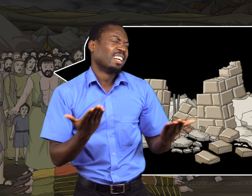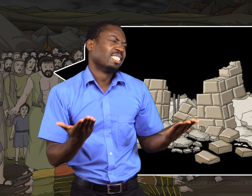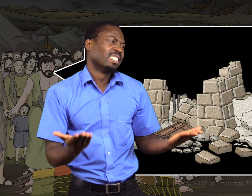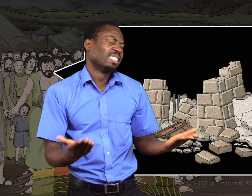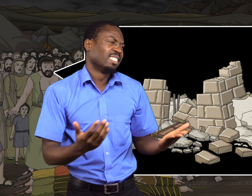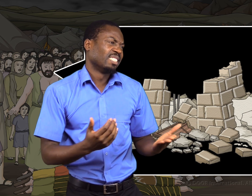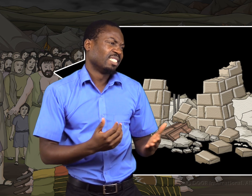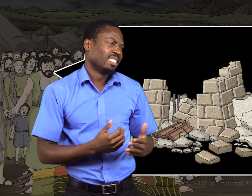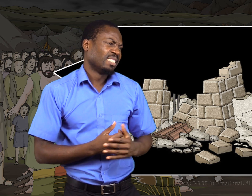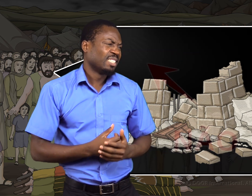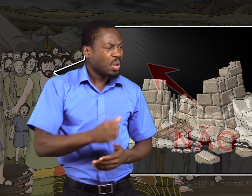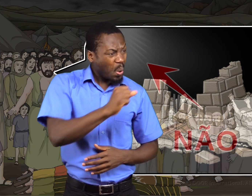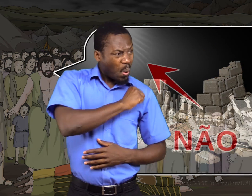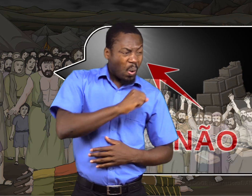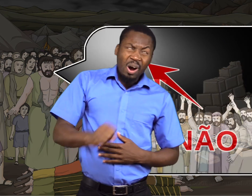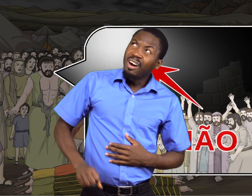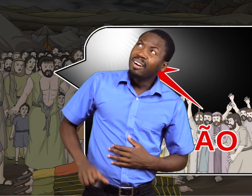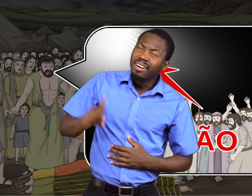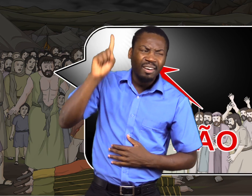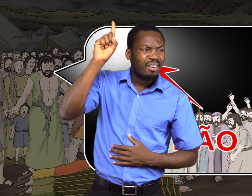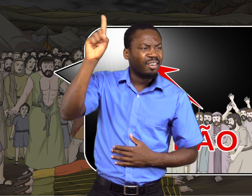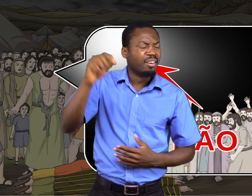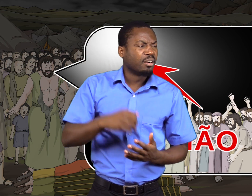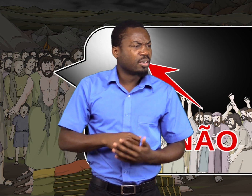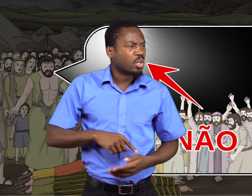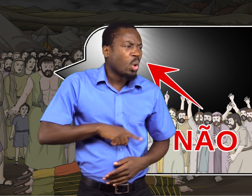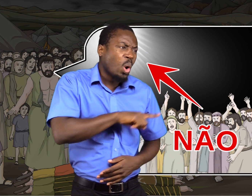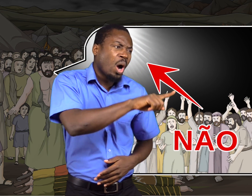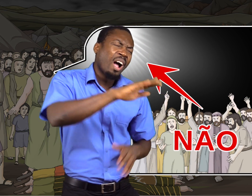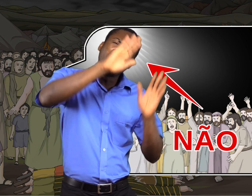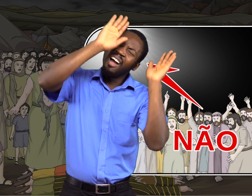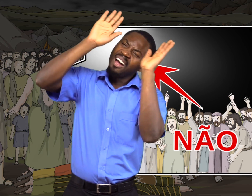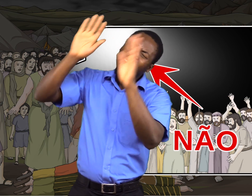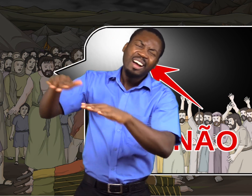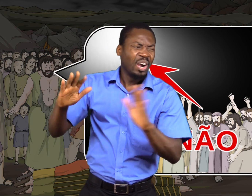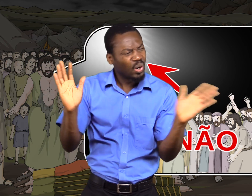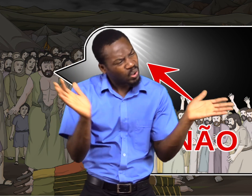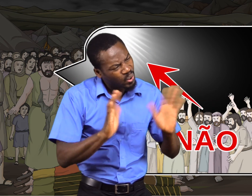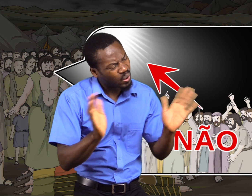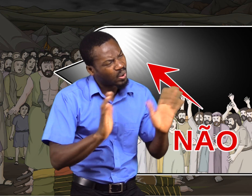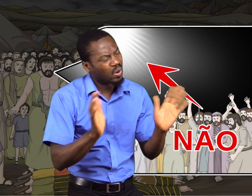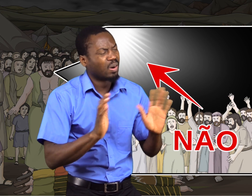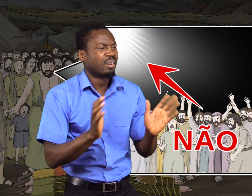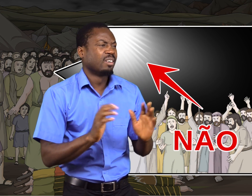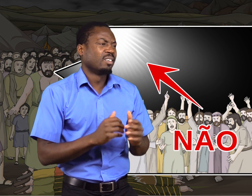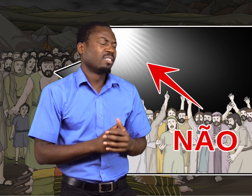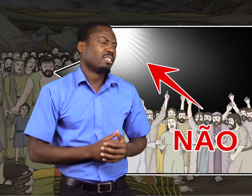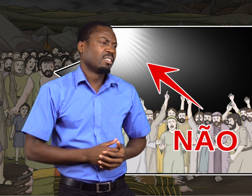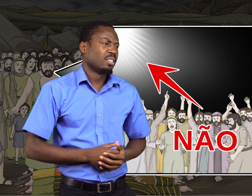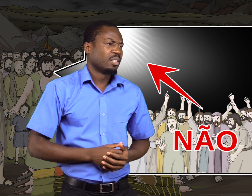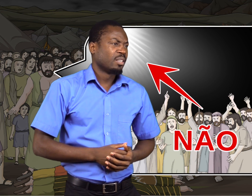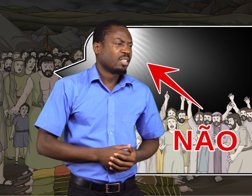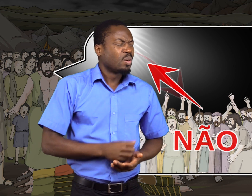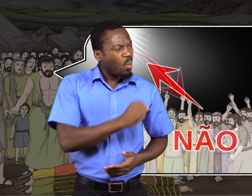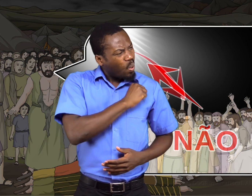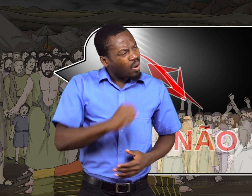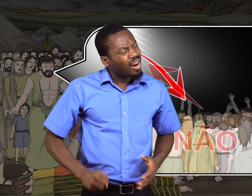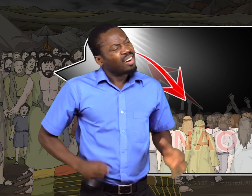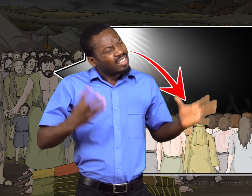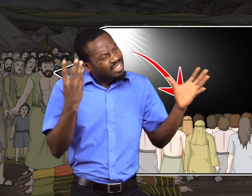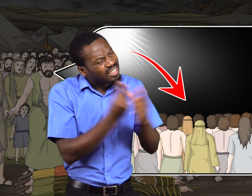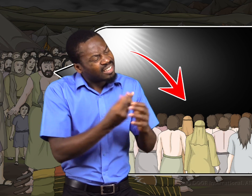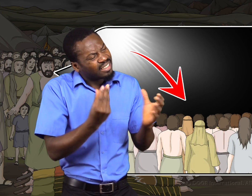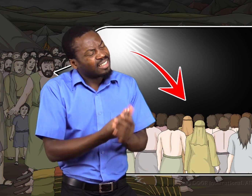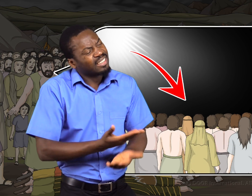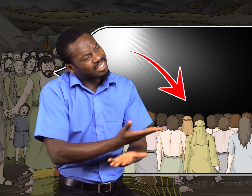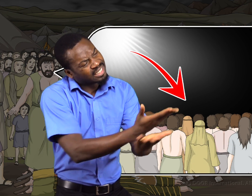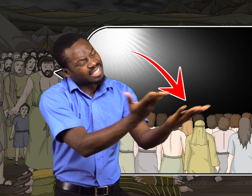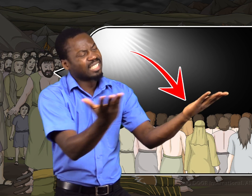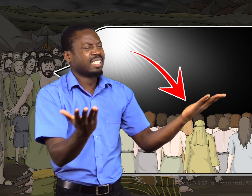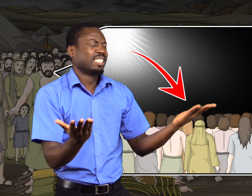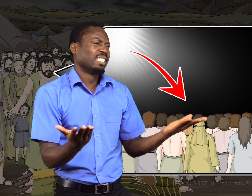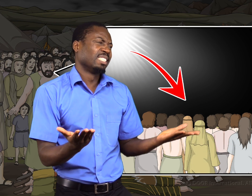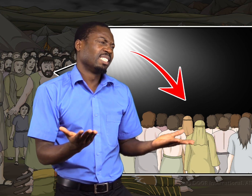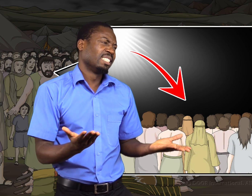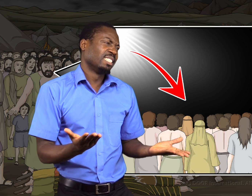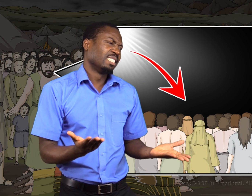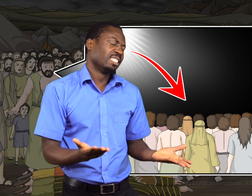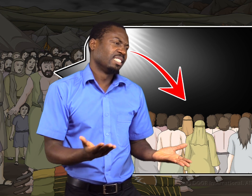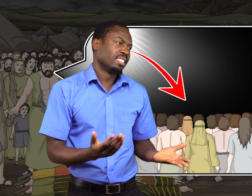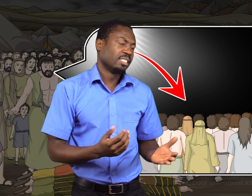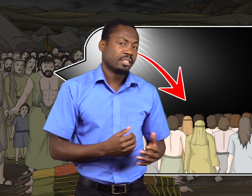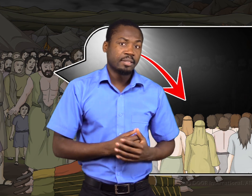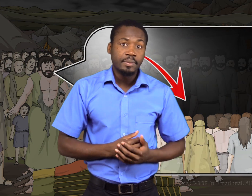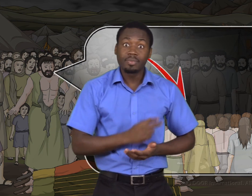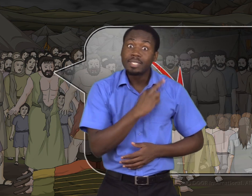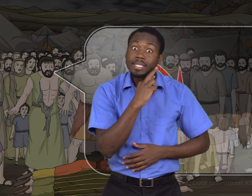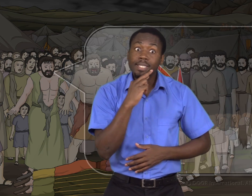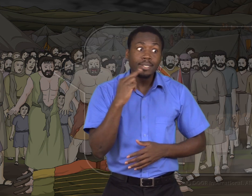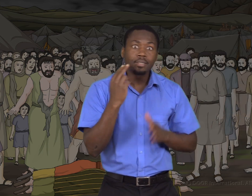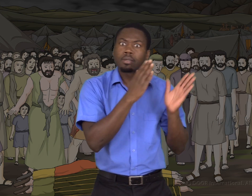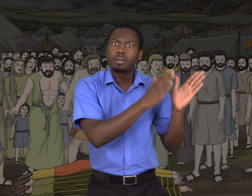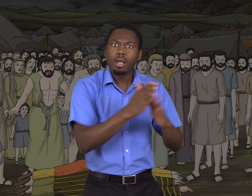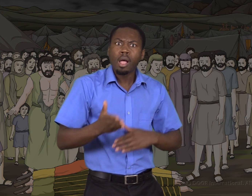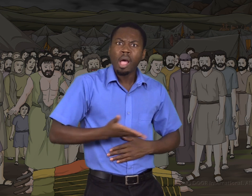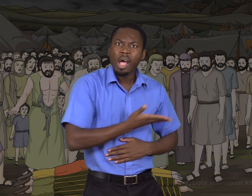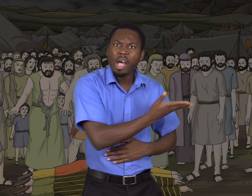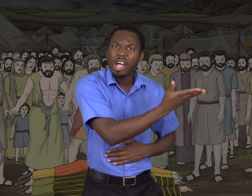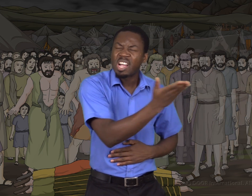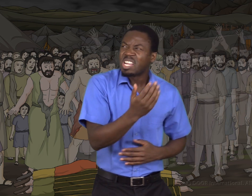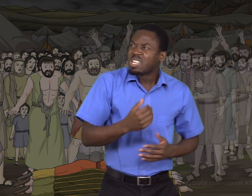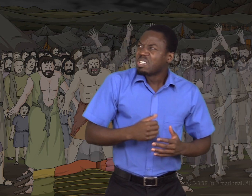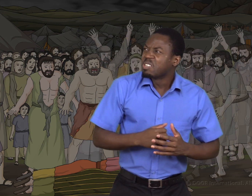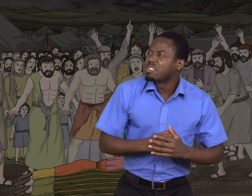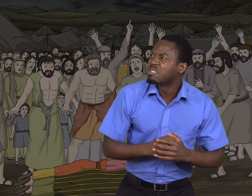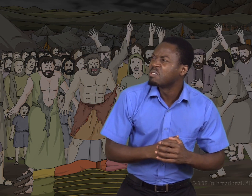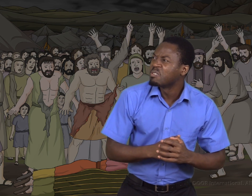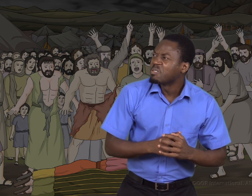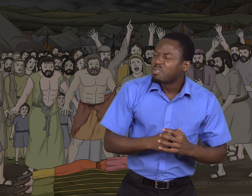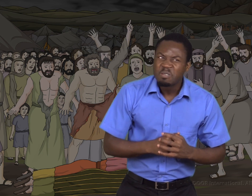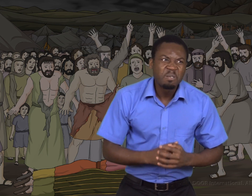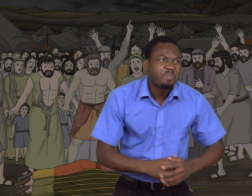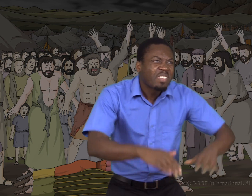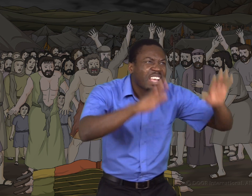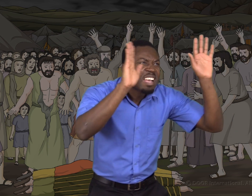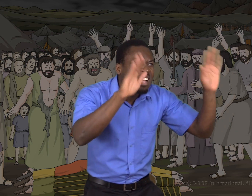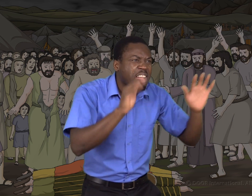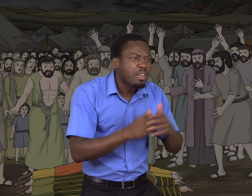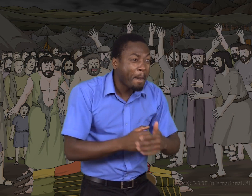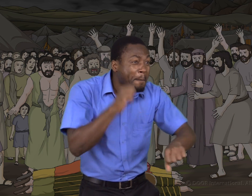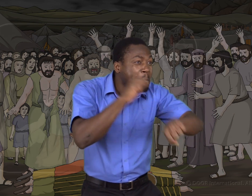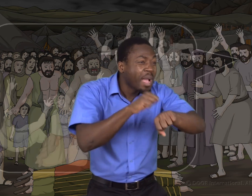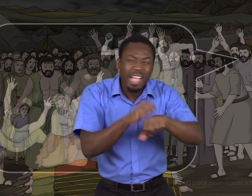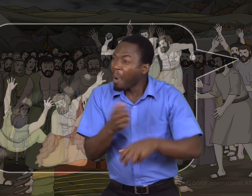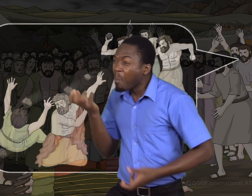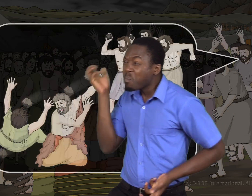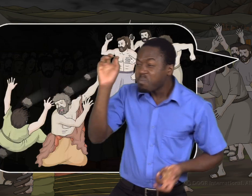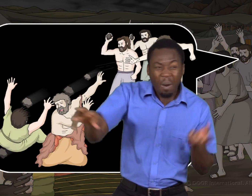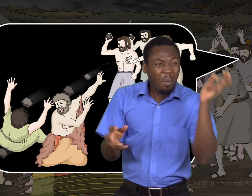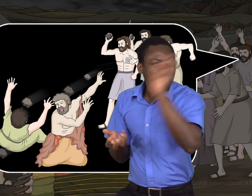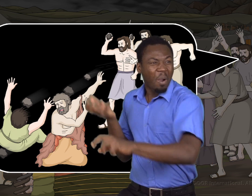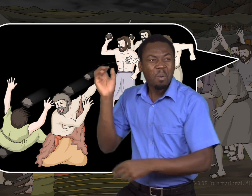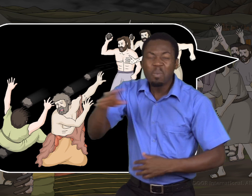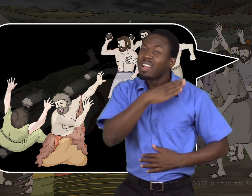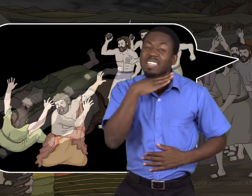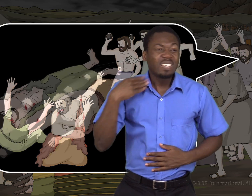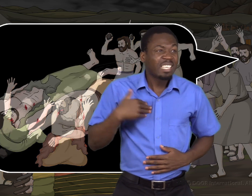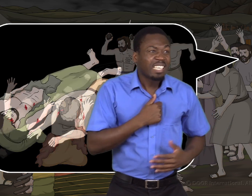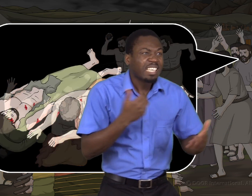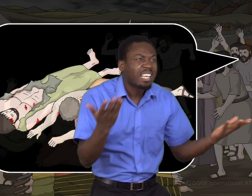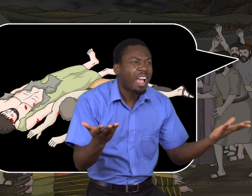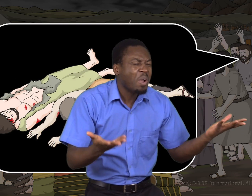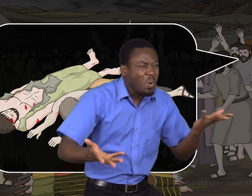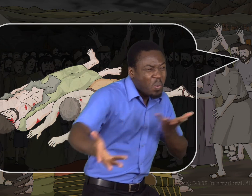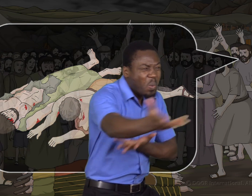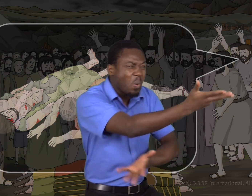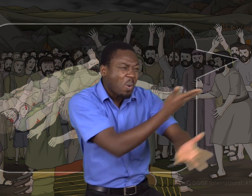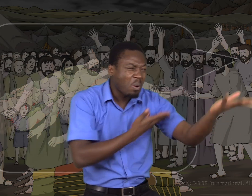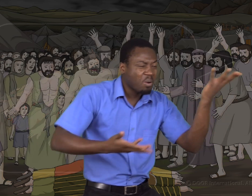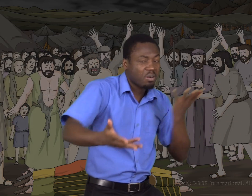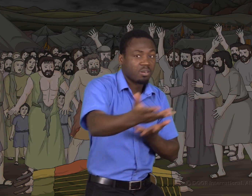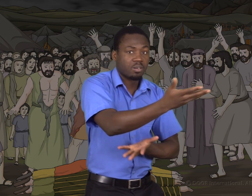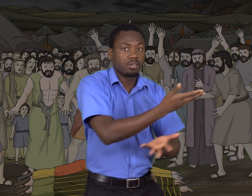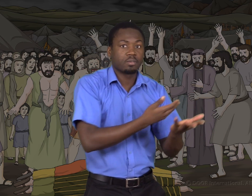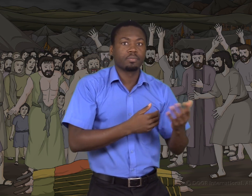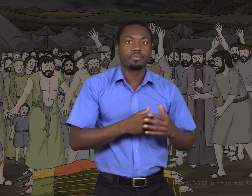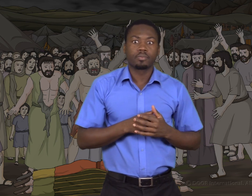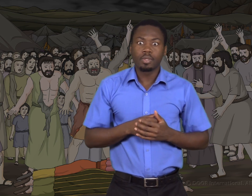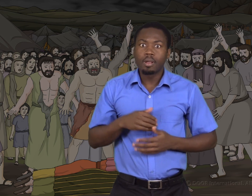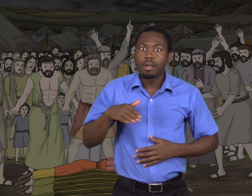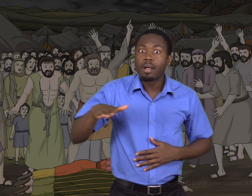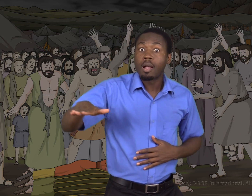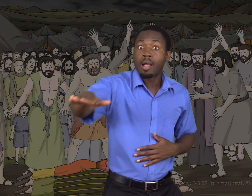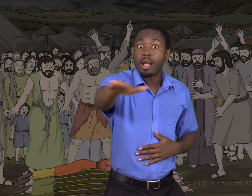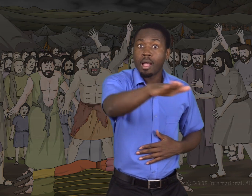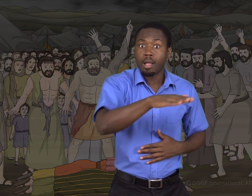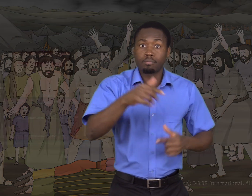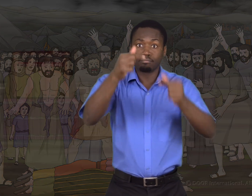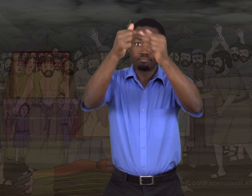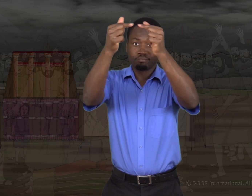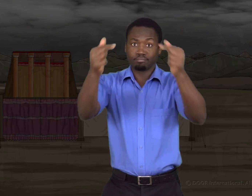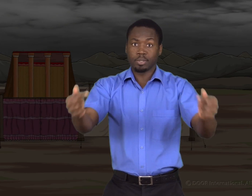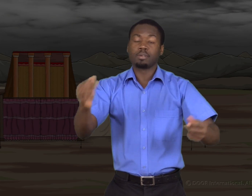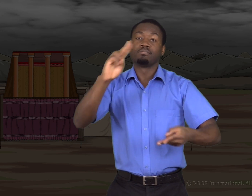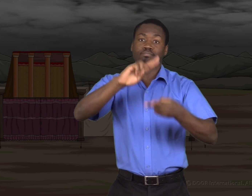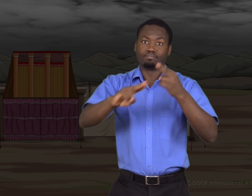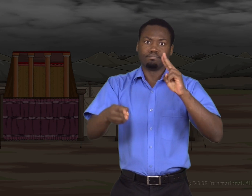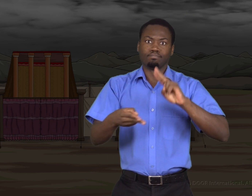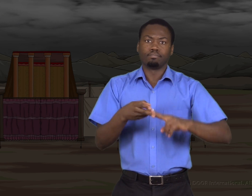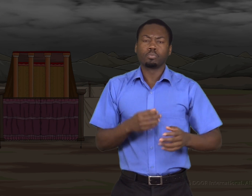Do not be afraid of them!” But the whole congregation threatened to stone Joshua and Caleb.